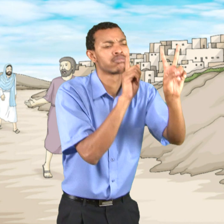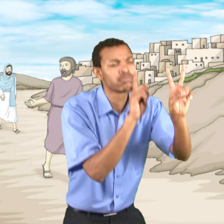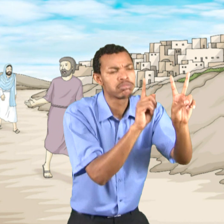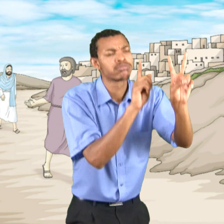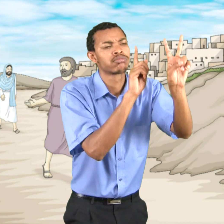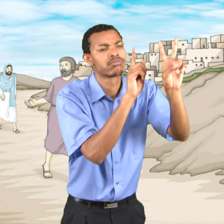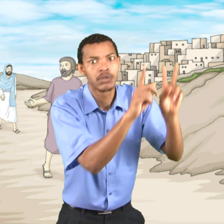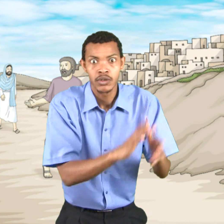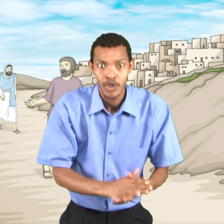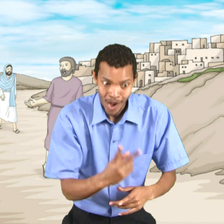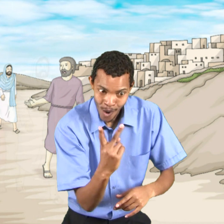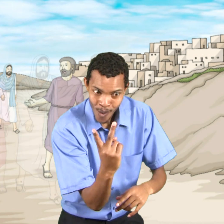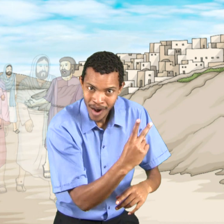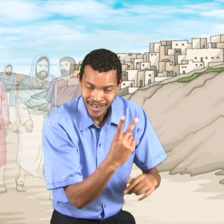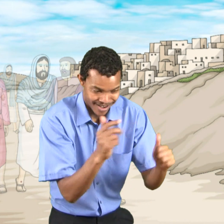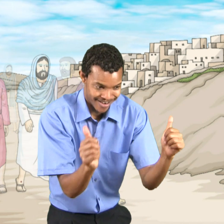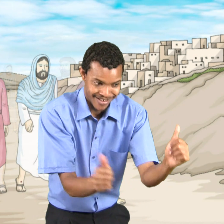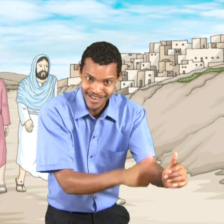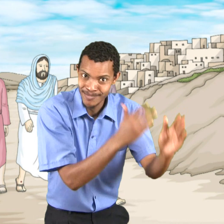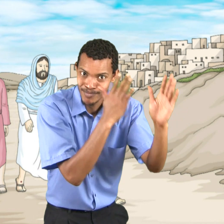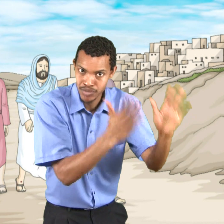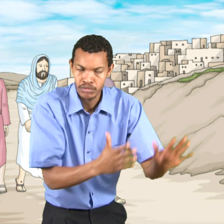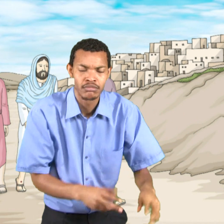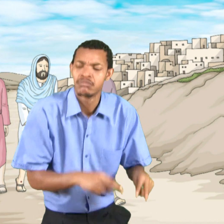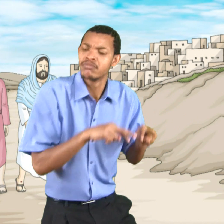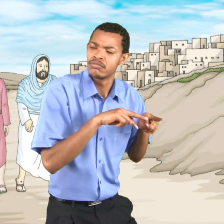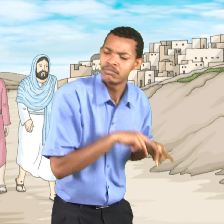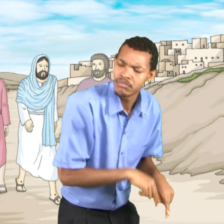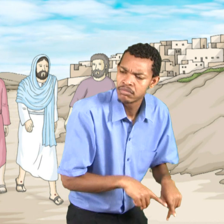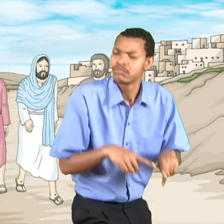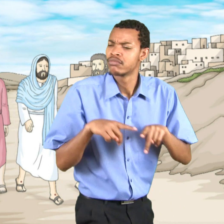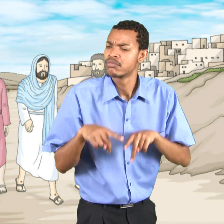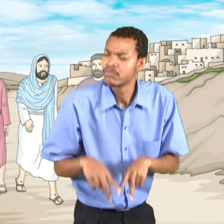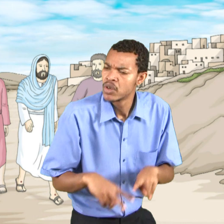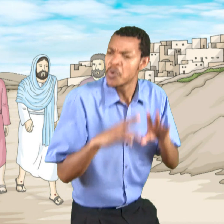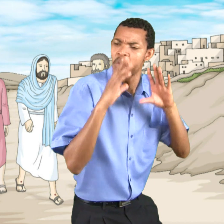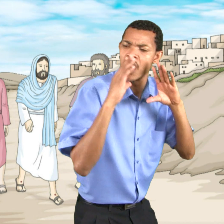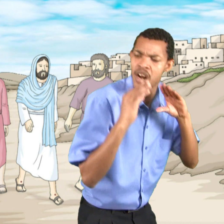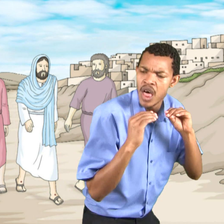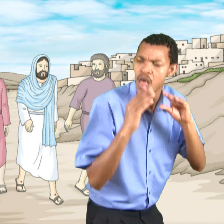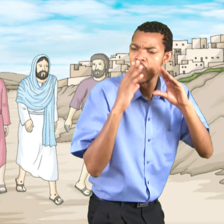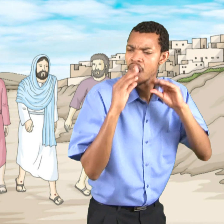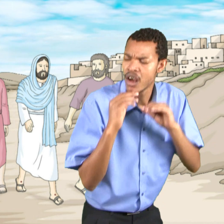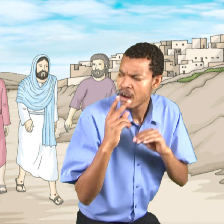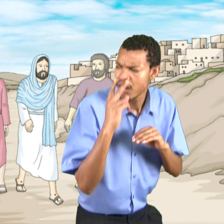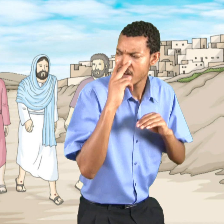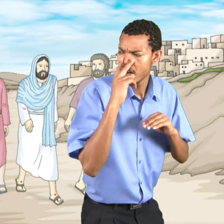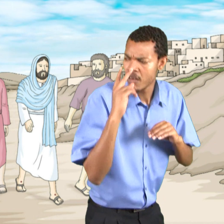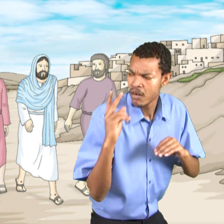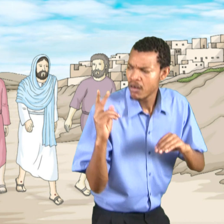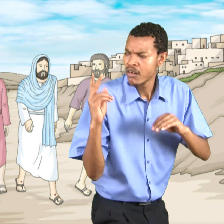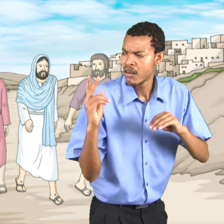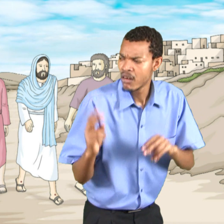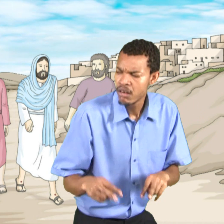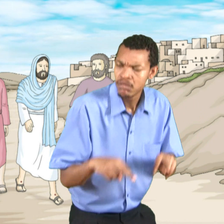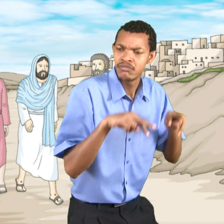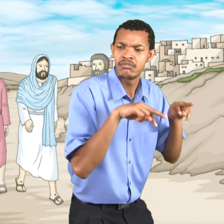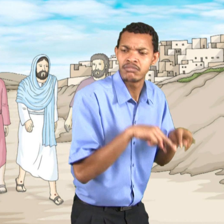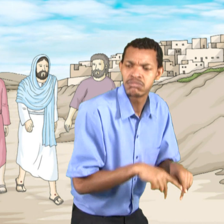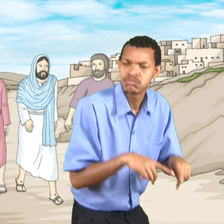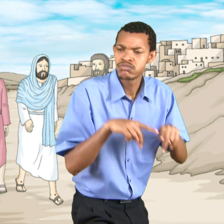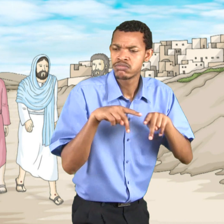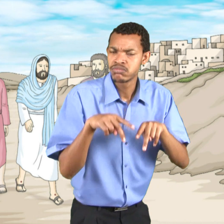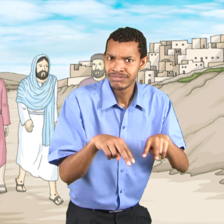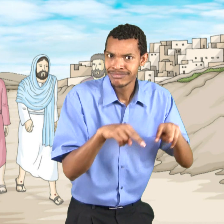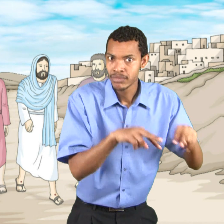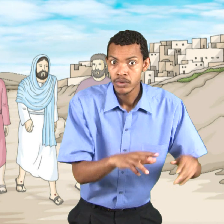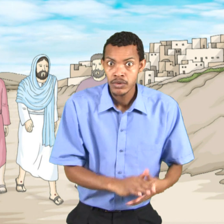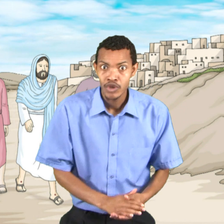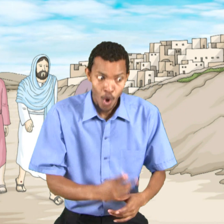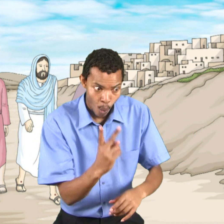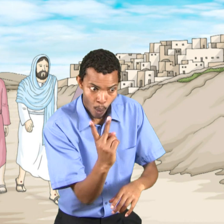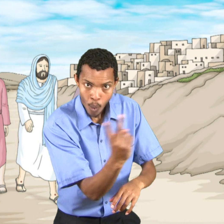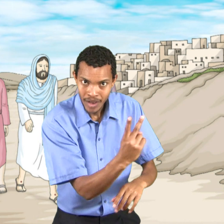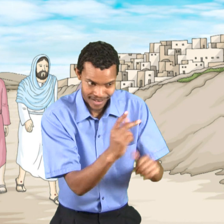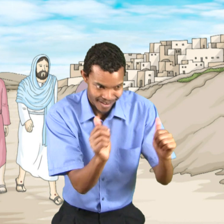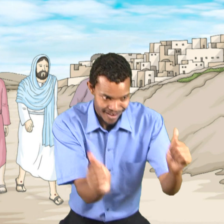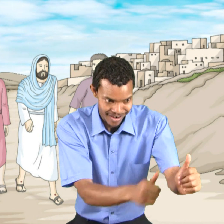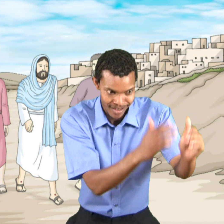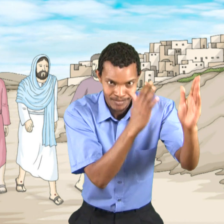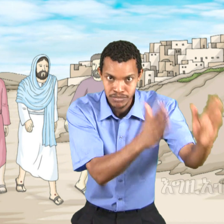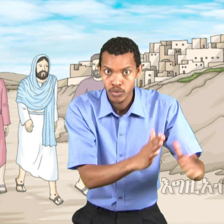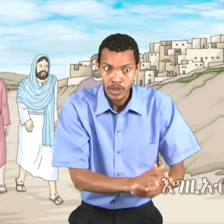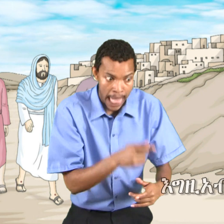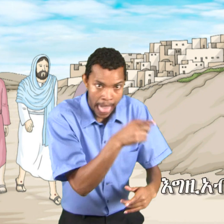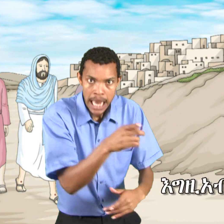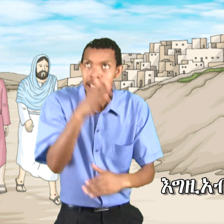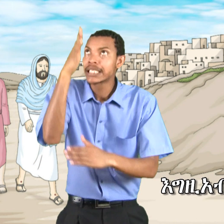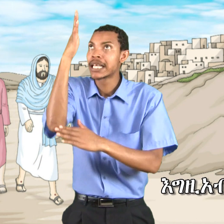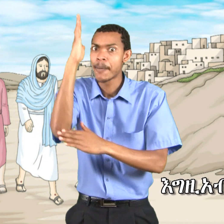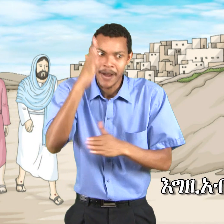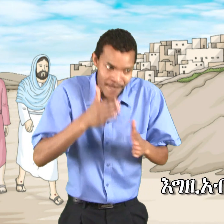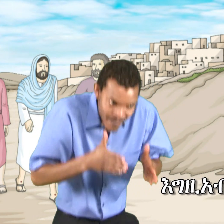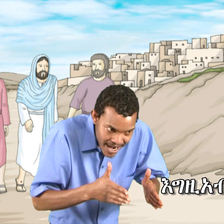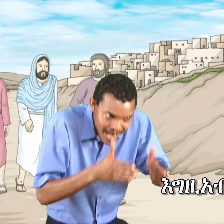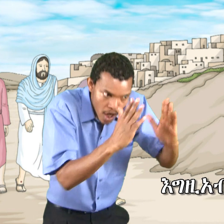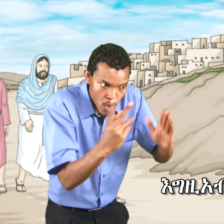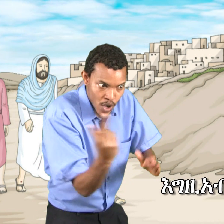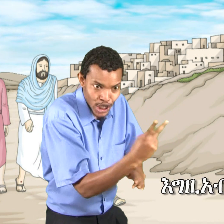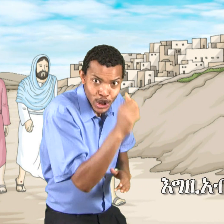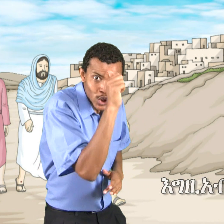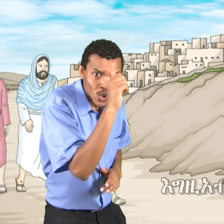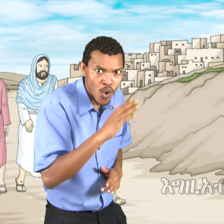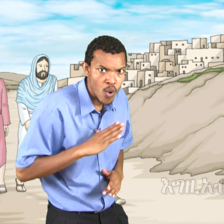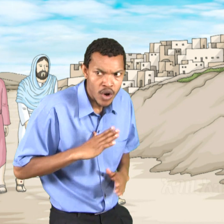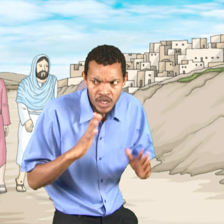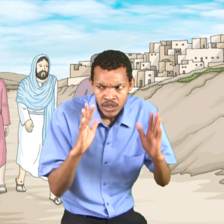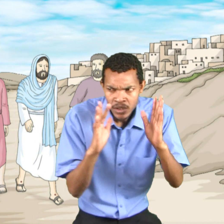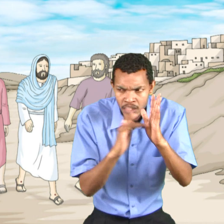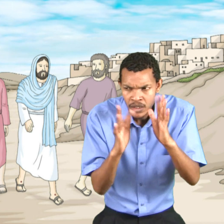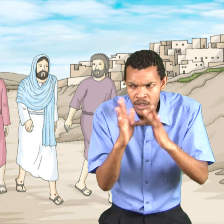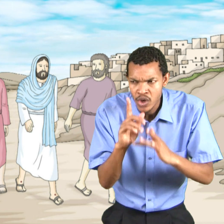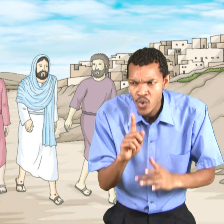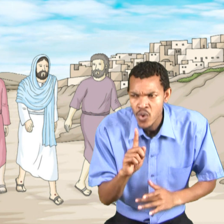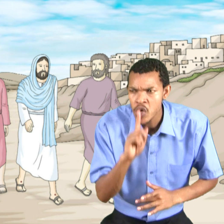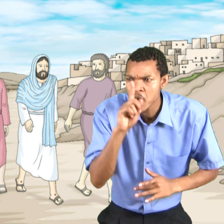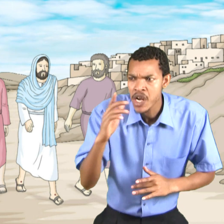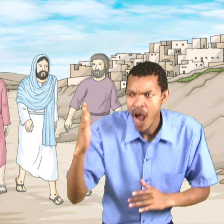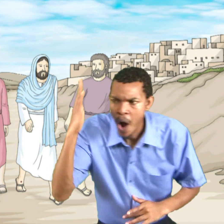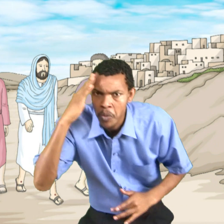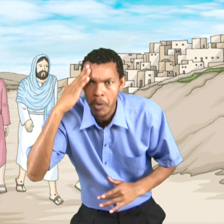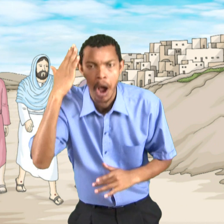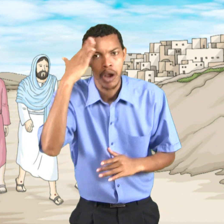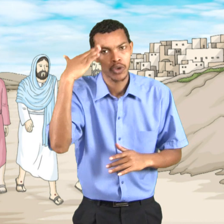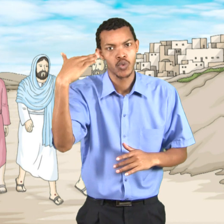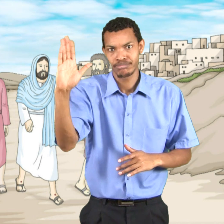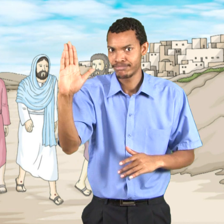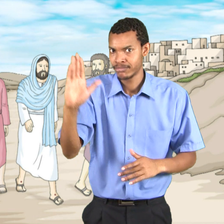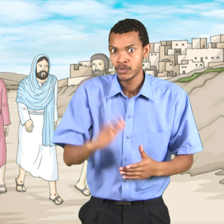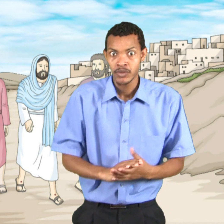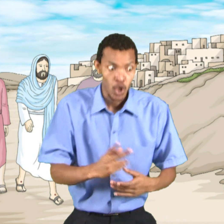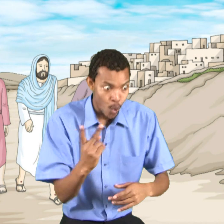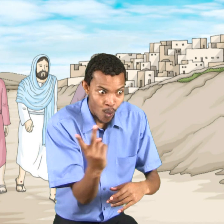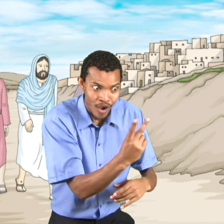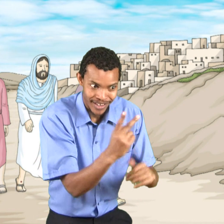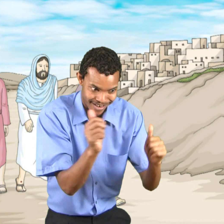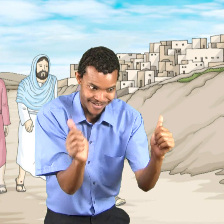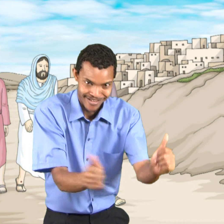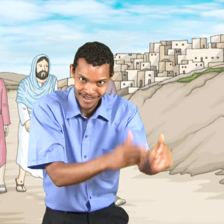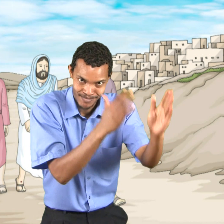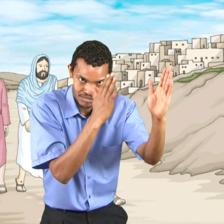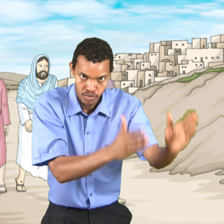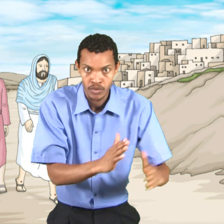But their eyes were kept from recognizing Him.